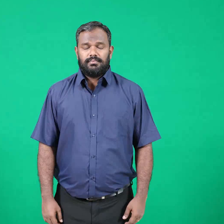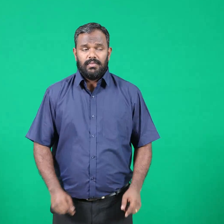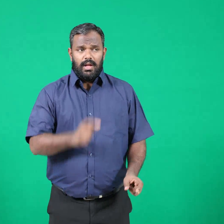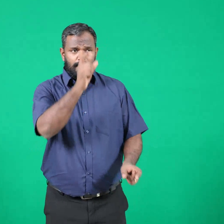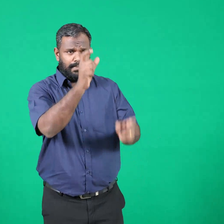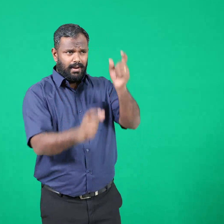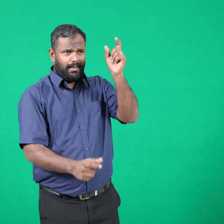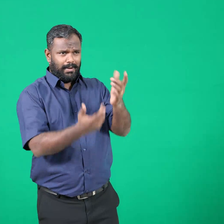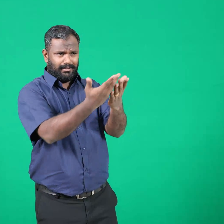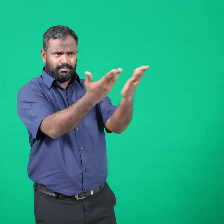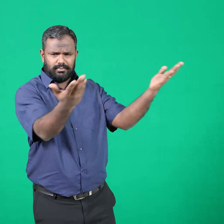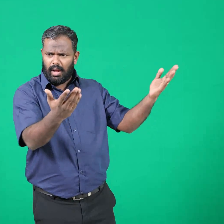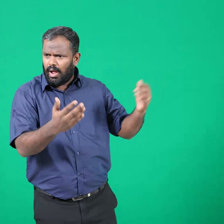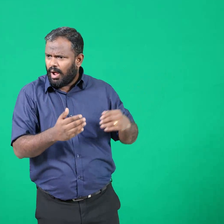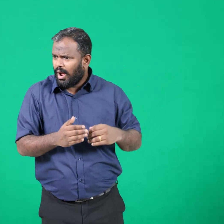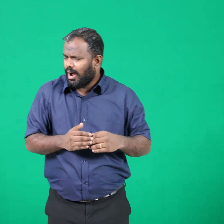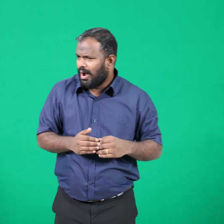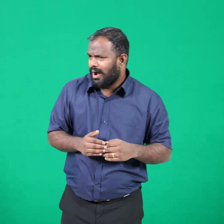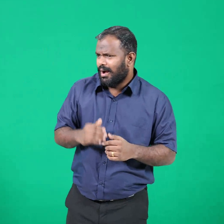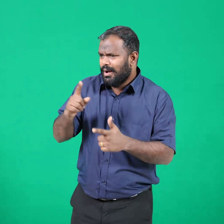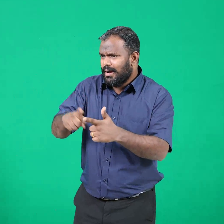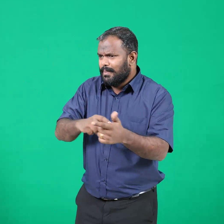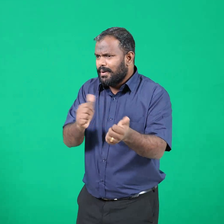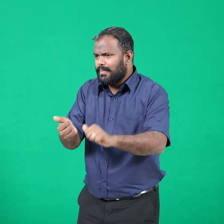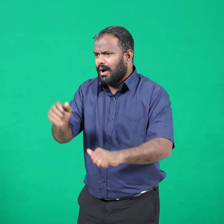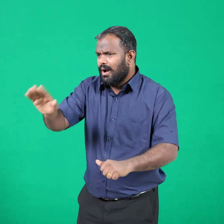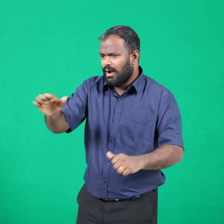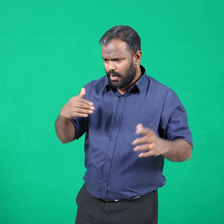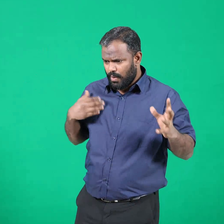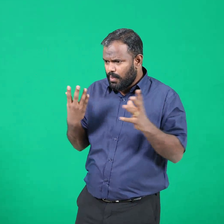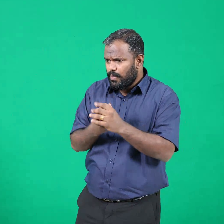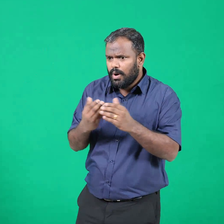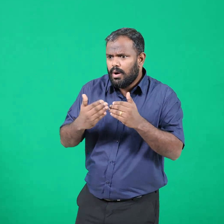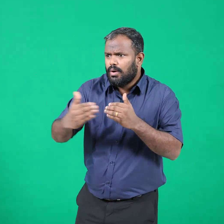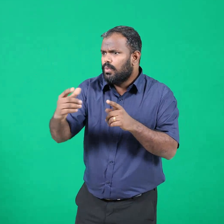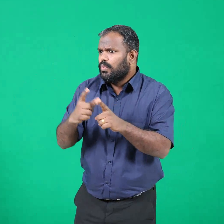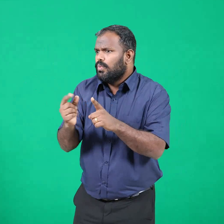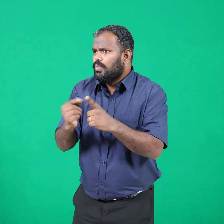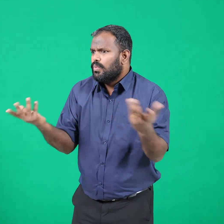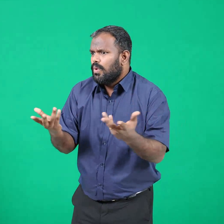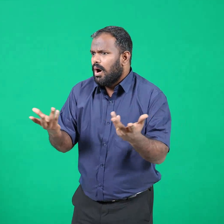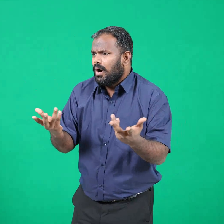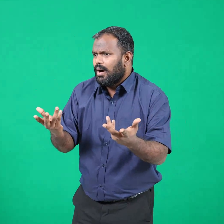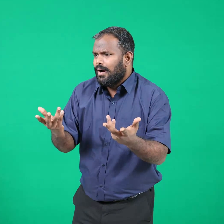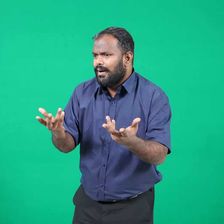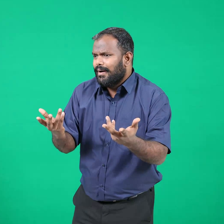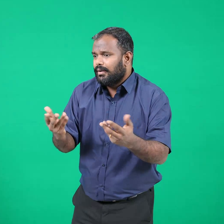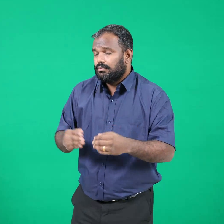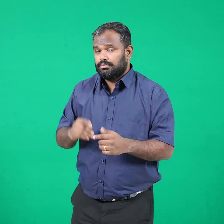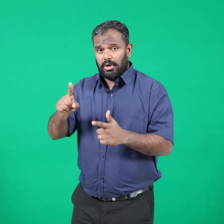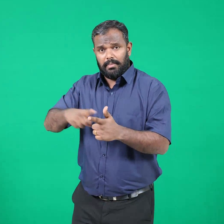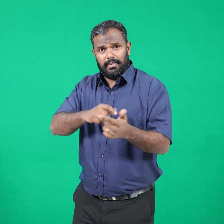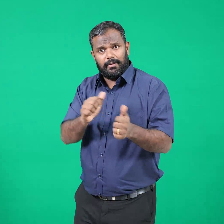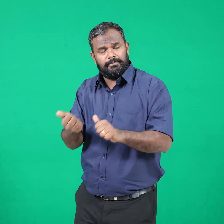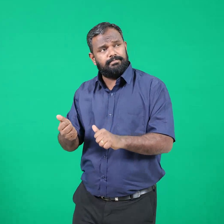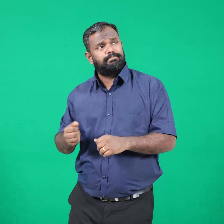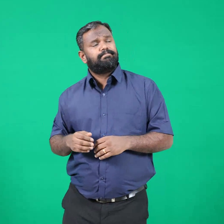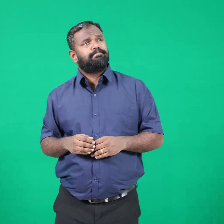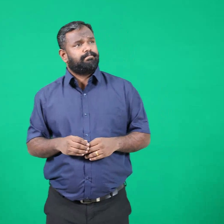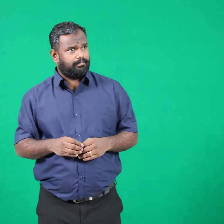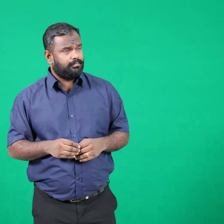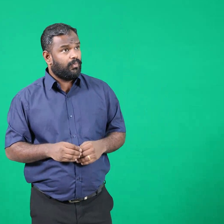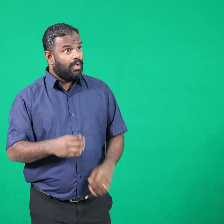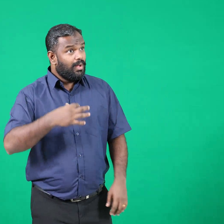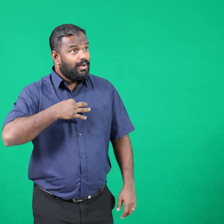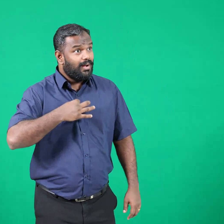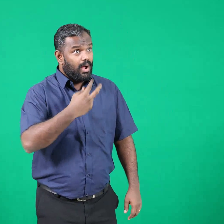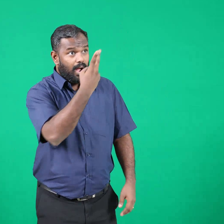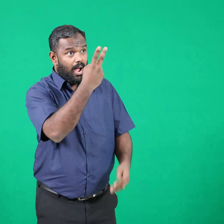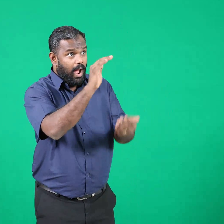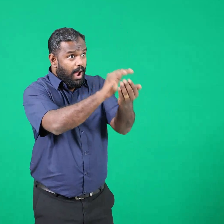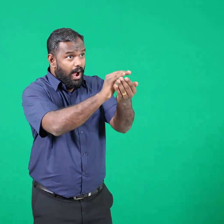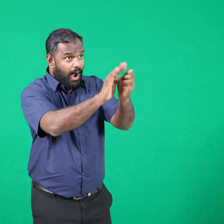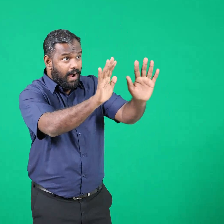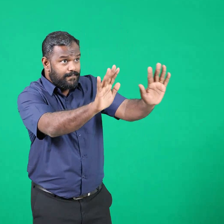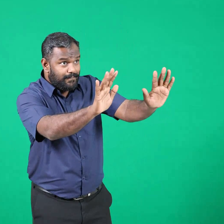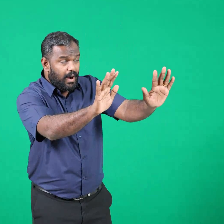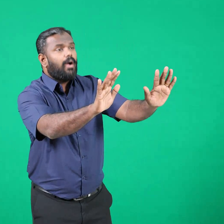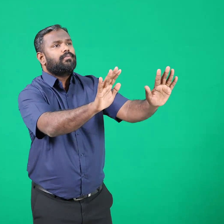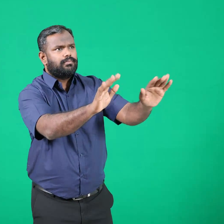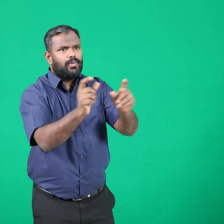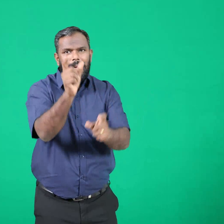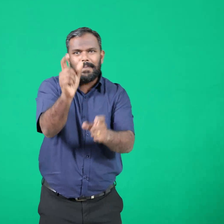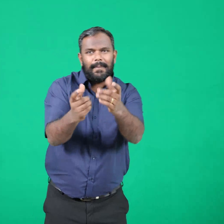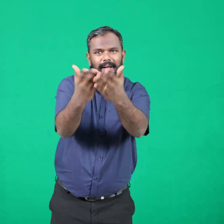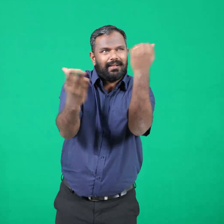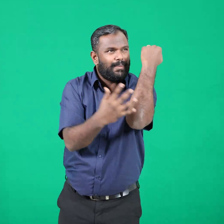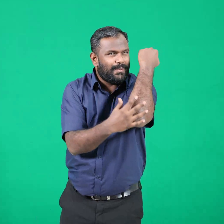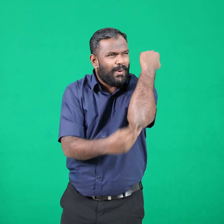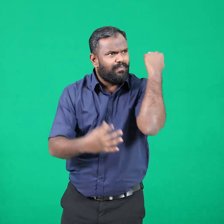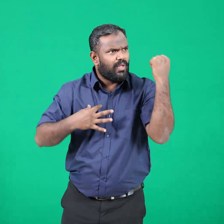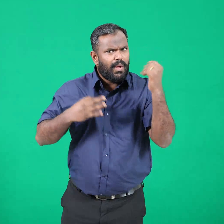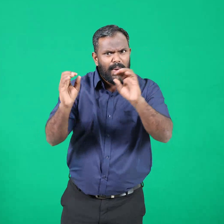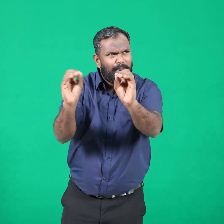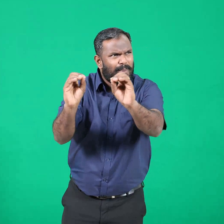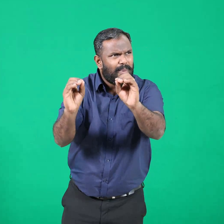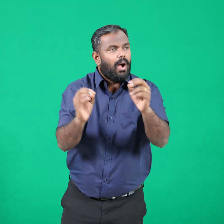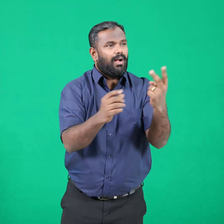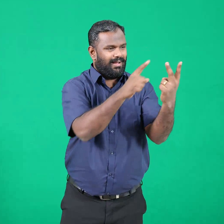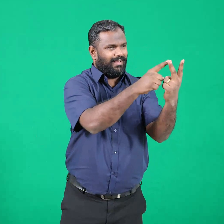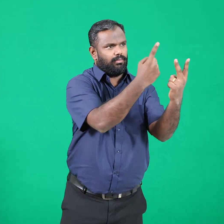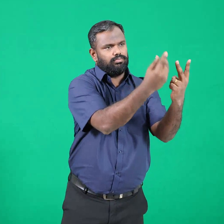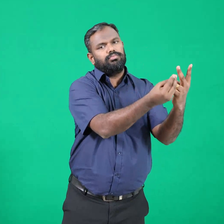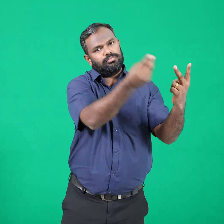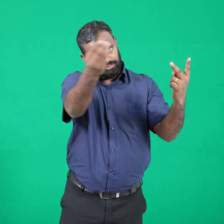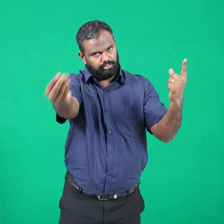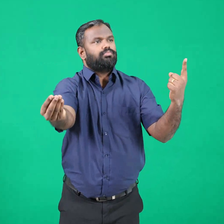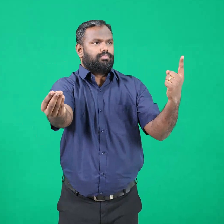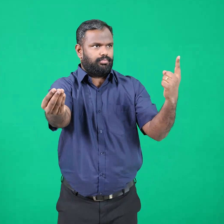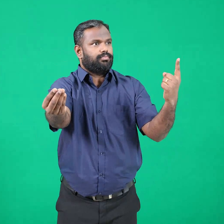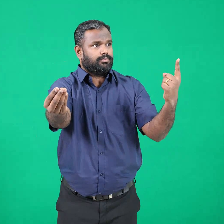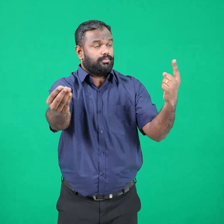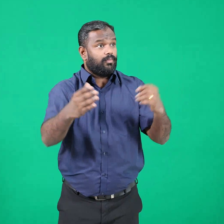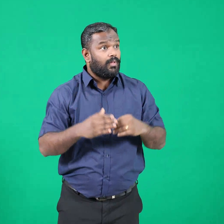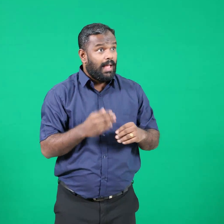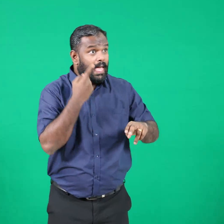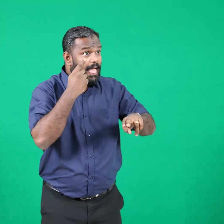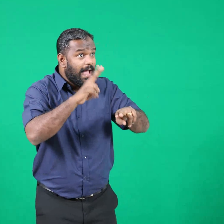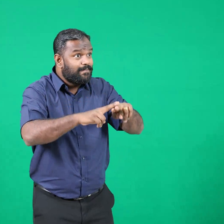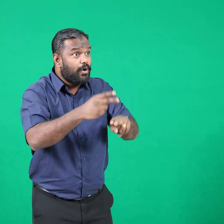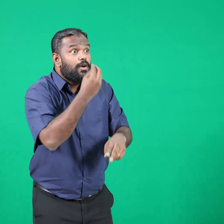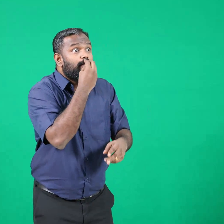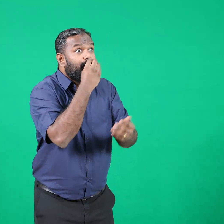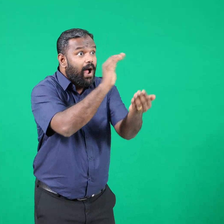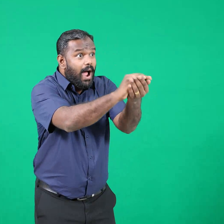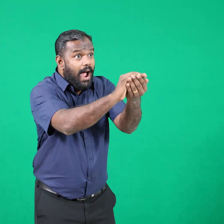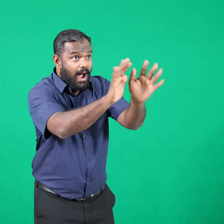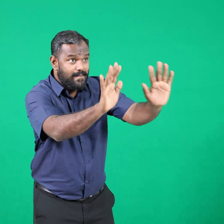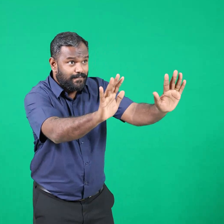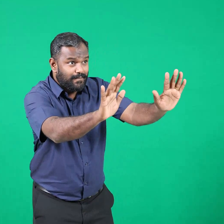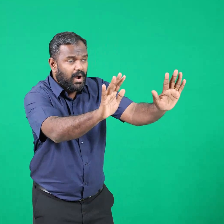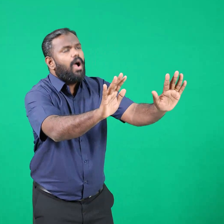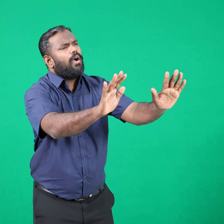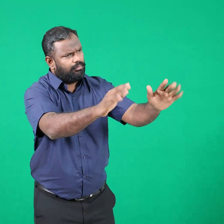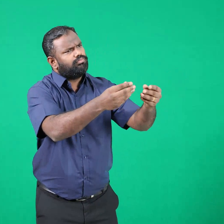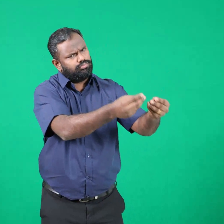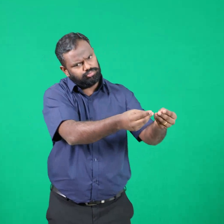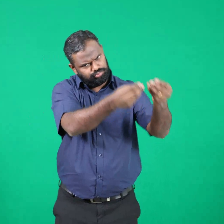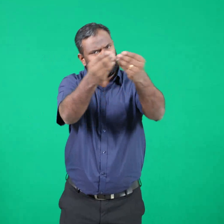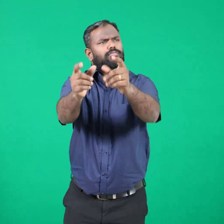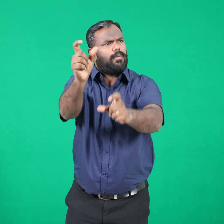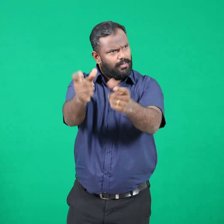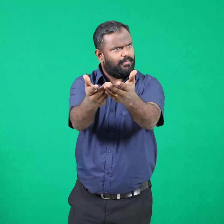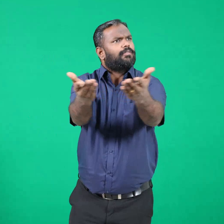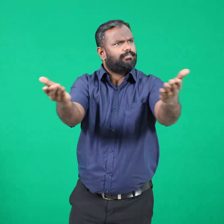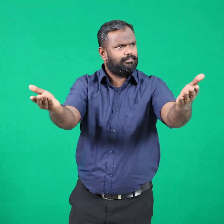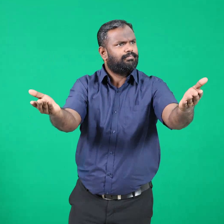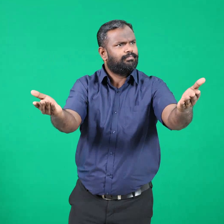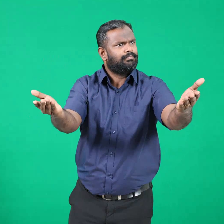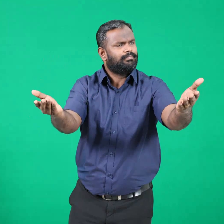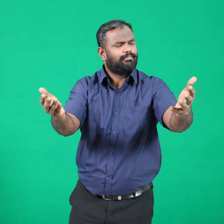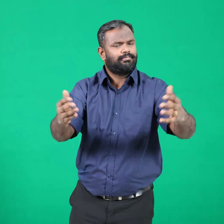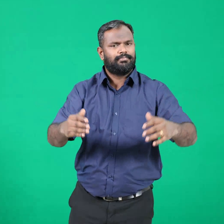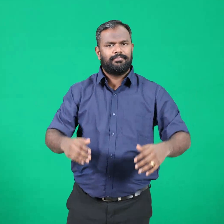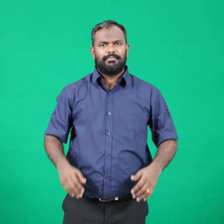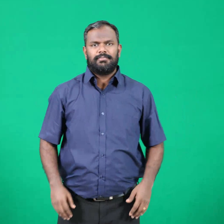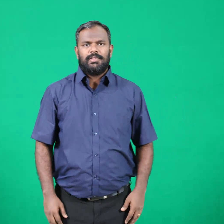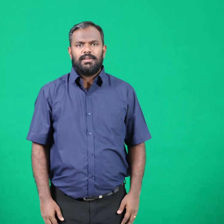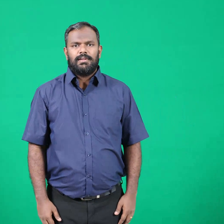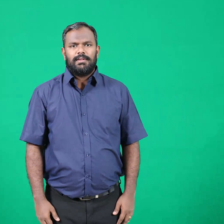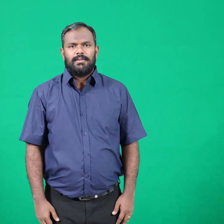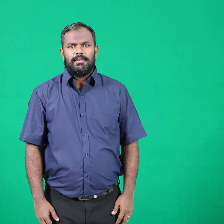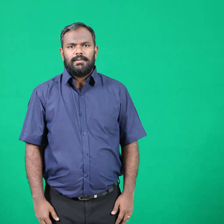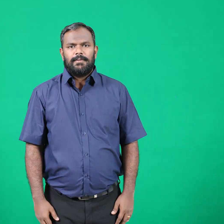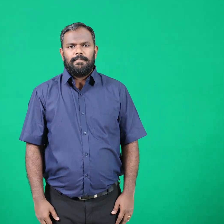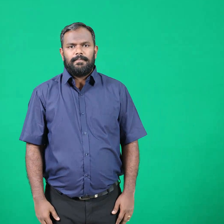The crowds asked him, "What then should we do?" John replied, "Whoever has two tunics should share with him who has none, and whoever has food should do the same."